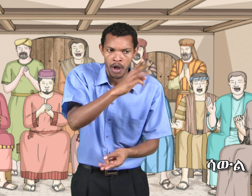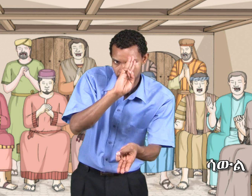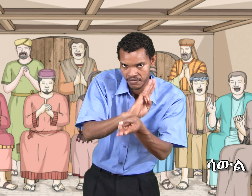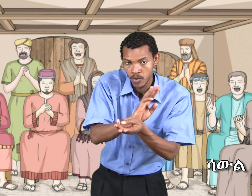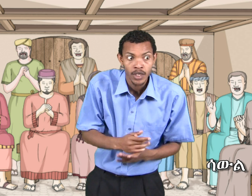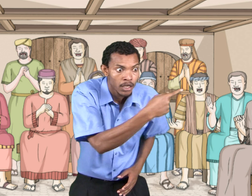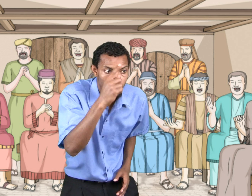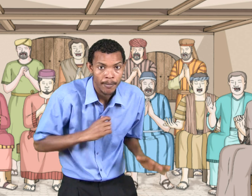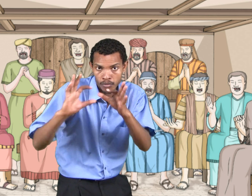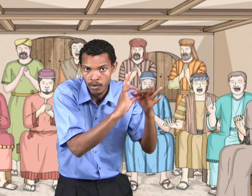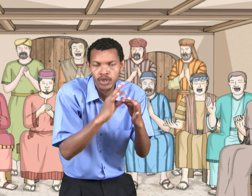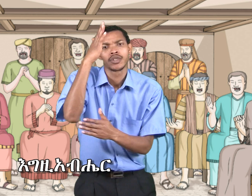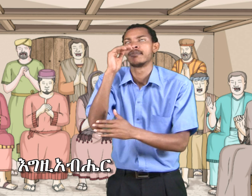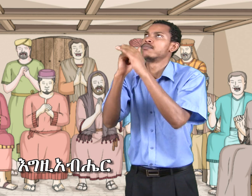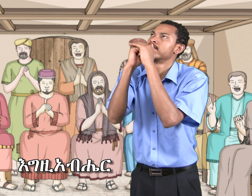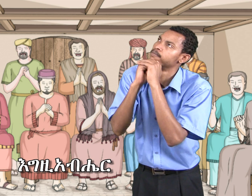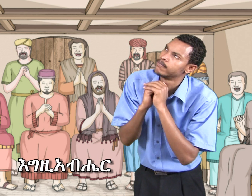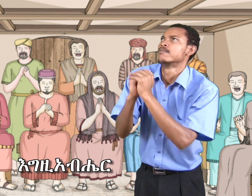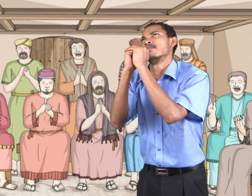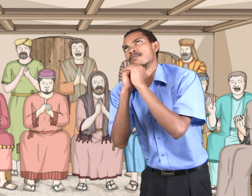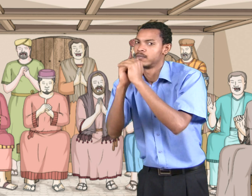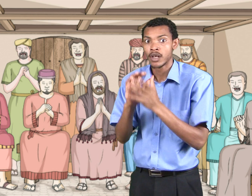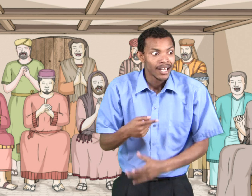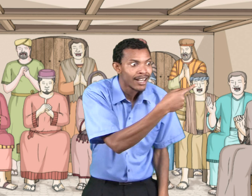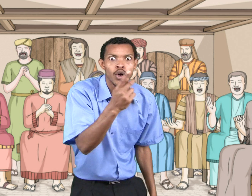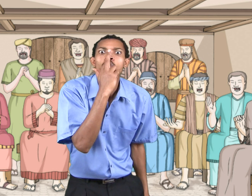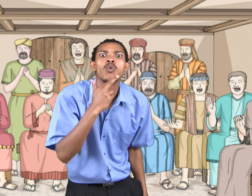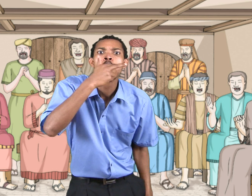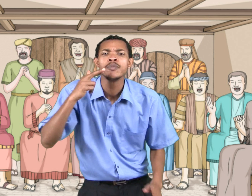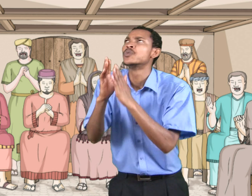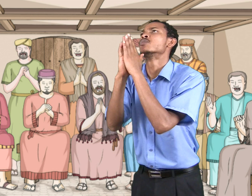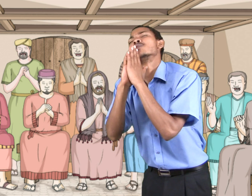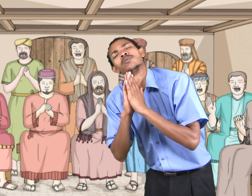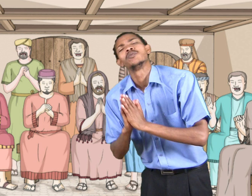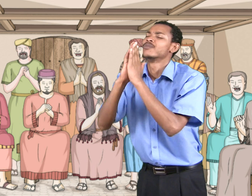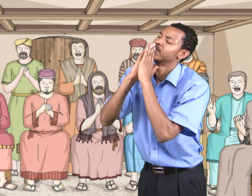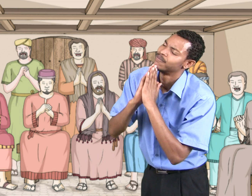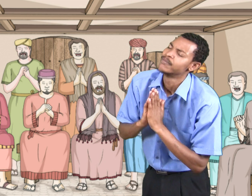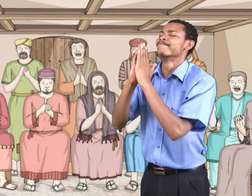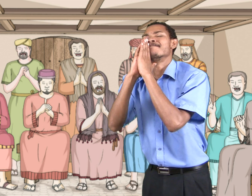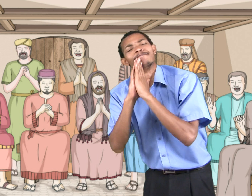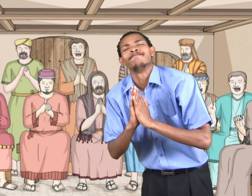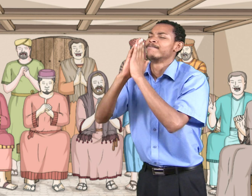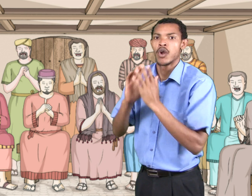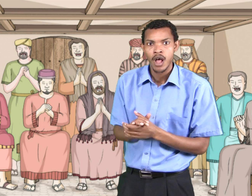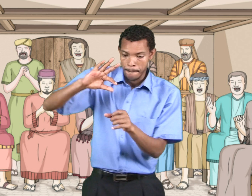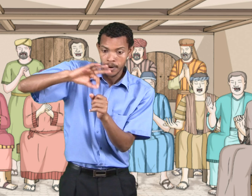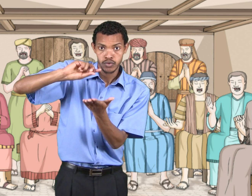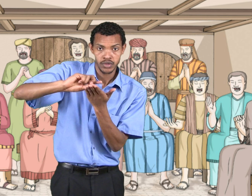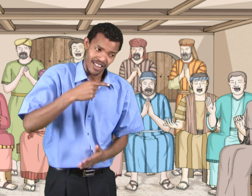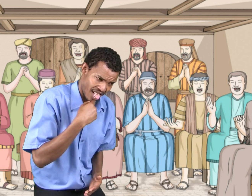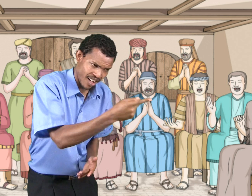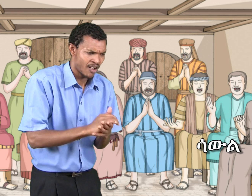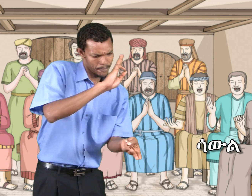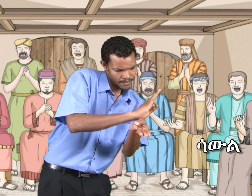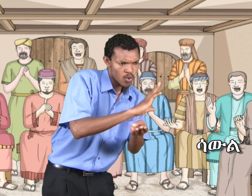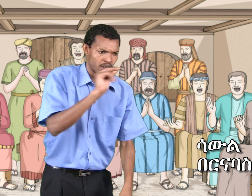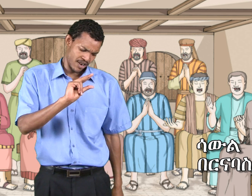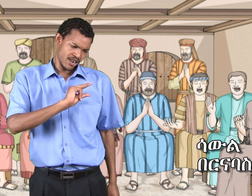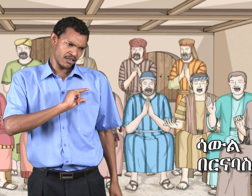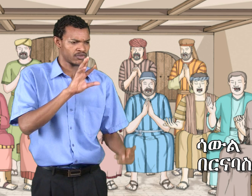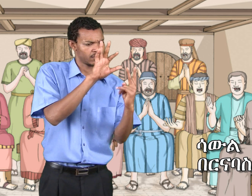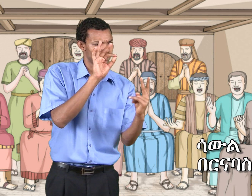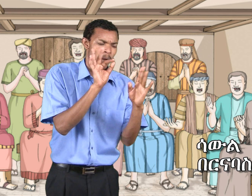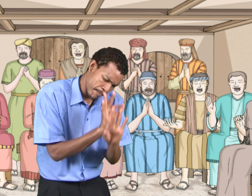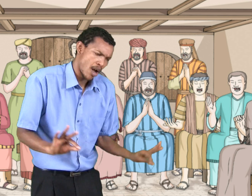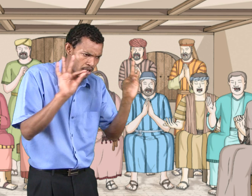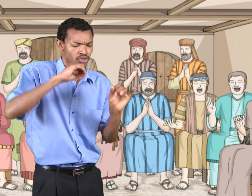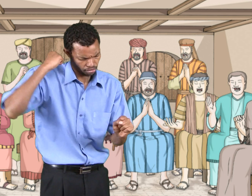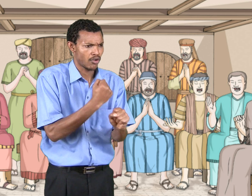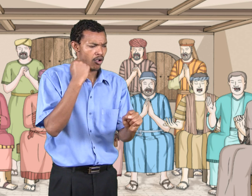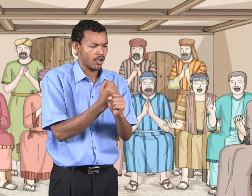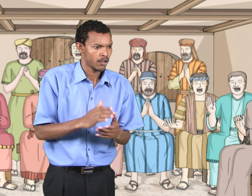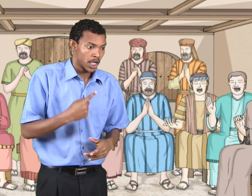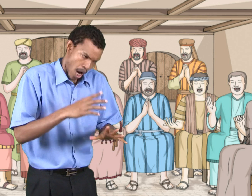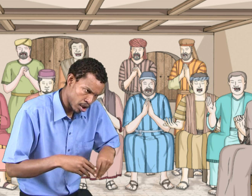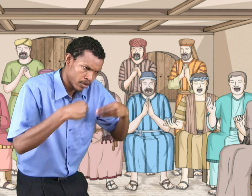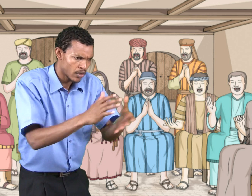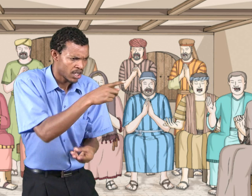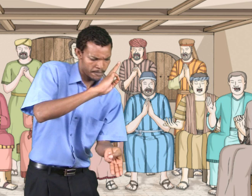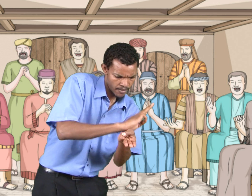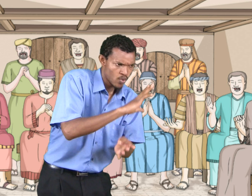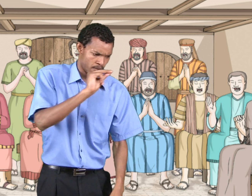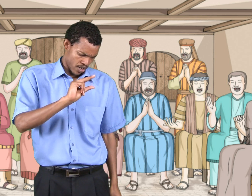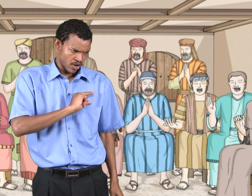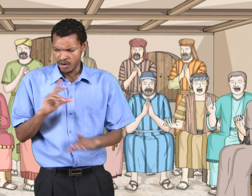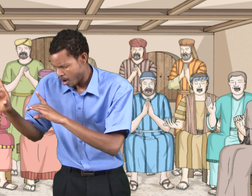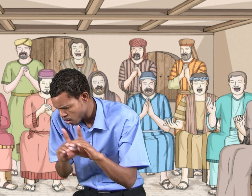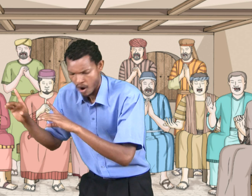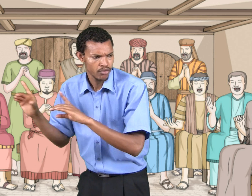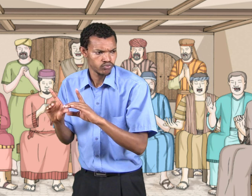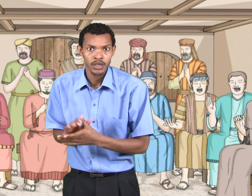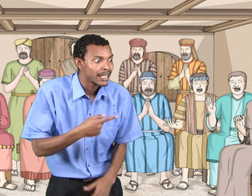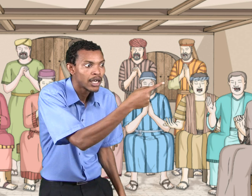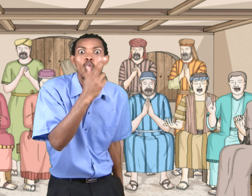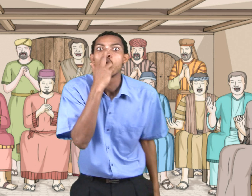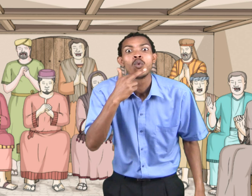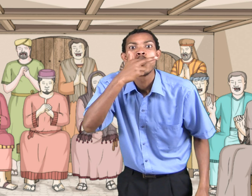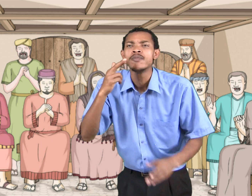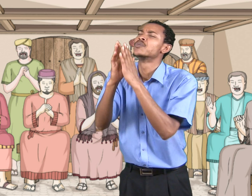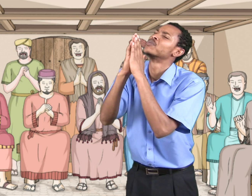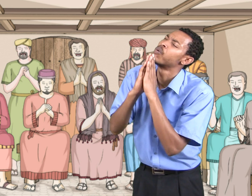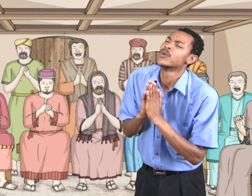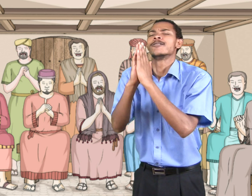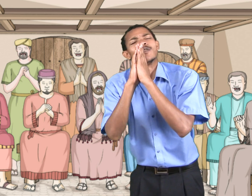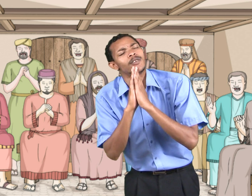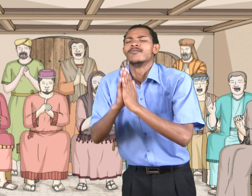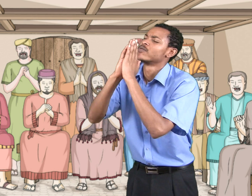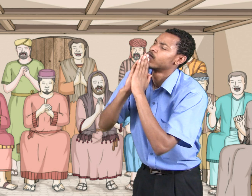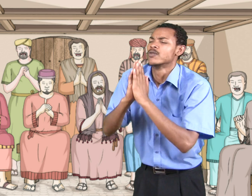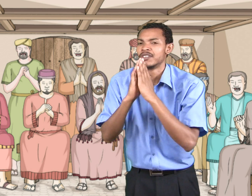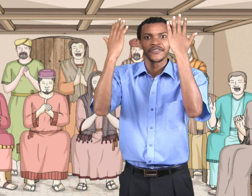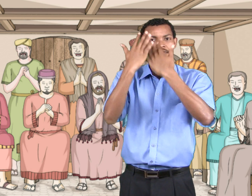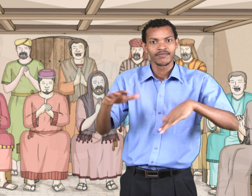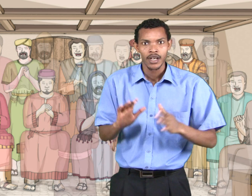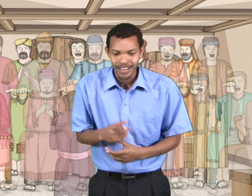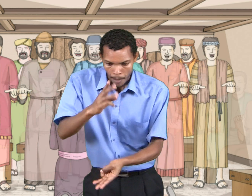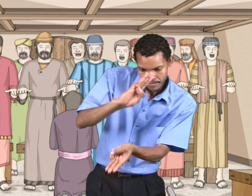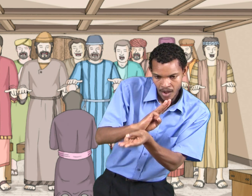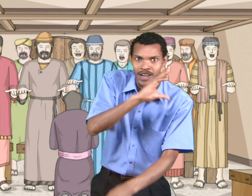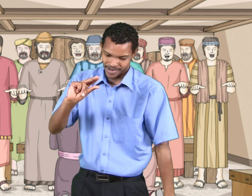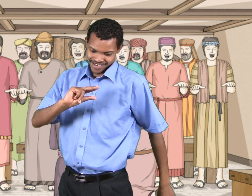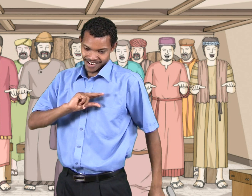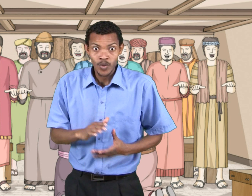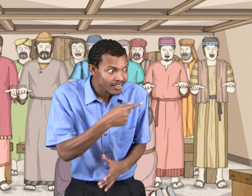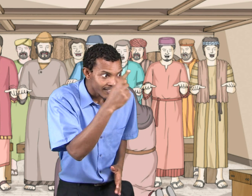While they were worshiping the Lord and fasting, the Holy Spirit said, “Set apart for Me Barnabas and Saul for the work to which I have called them.”